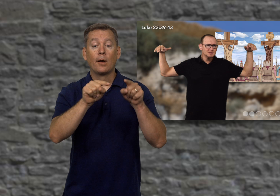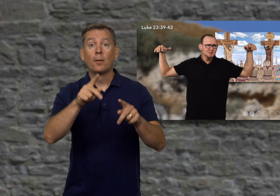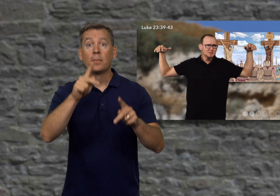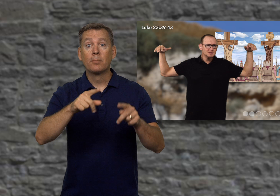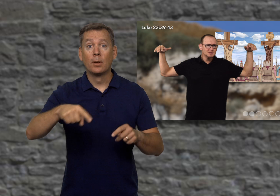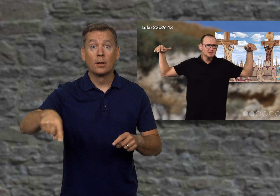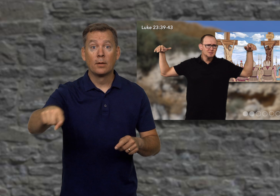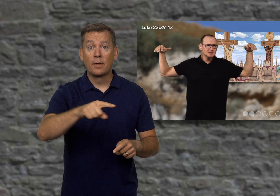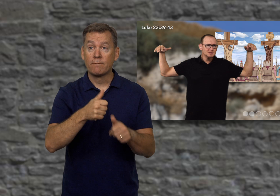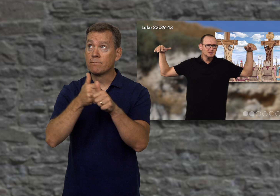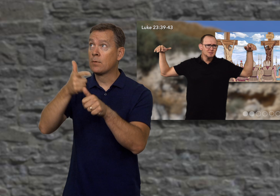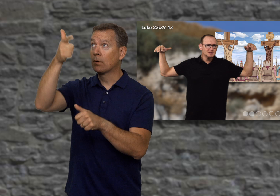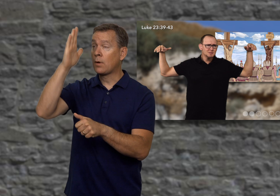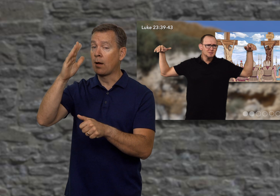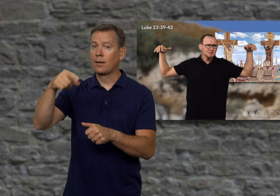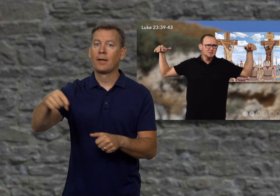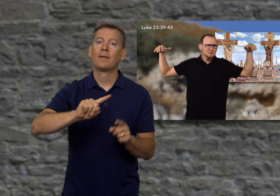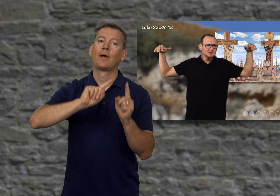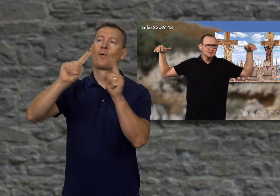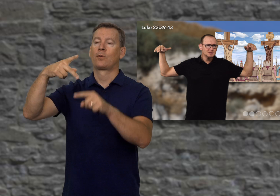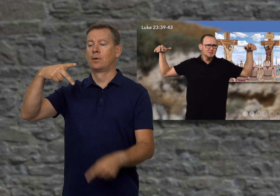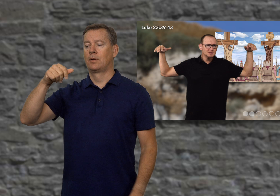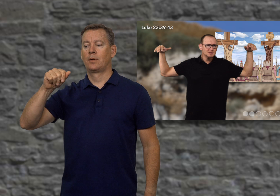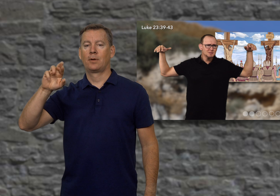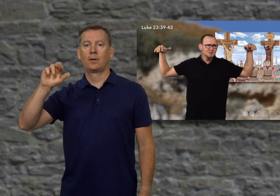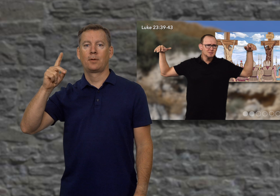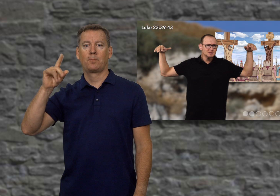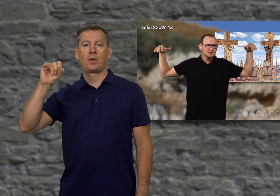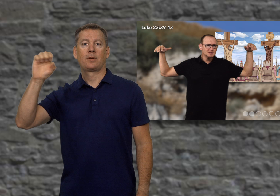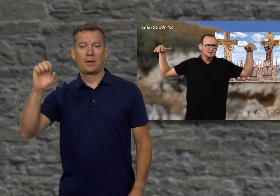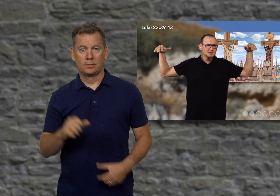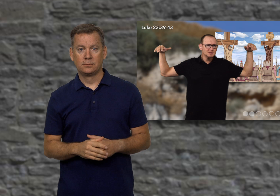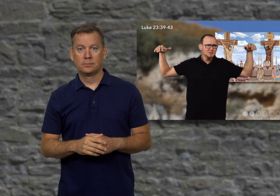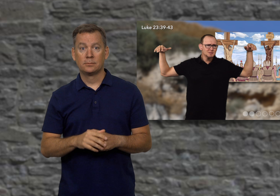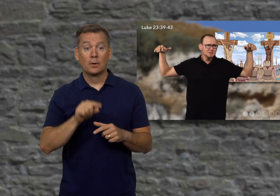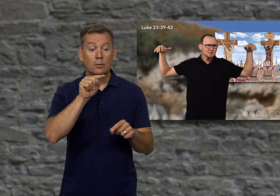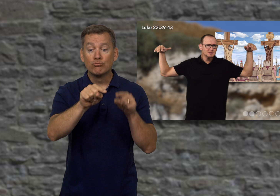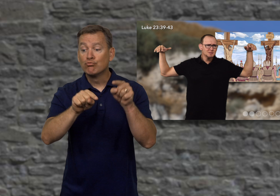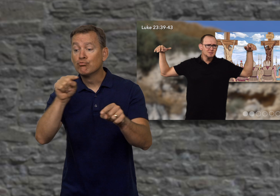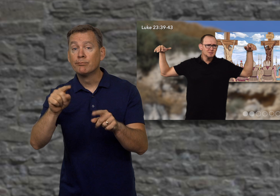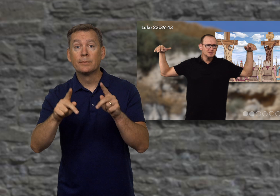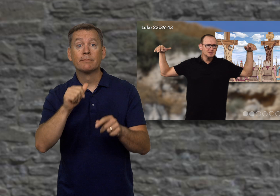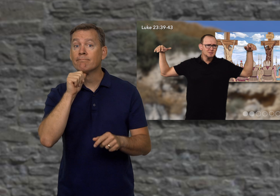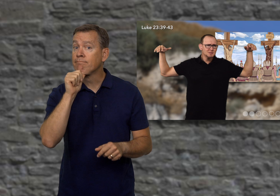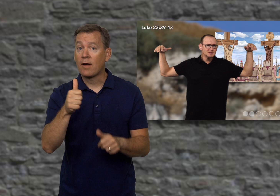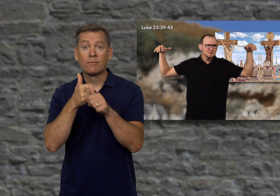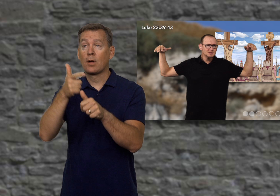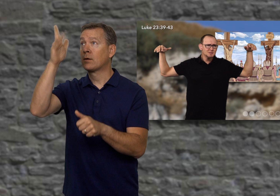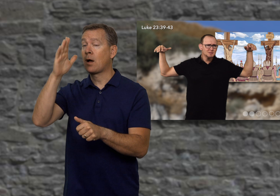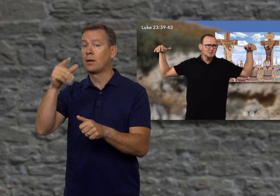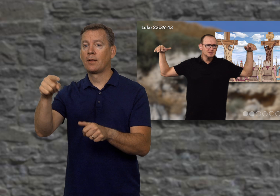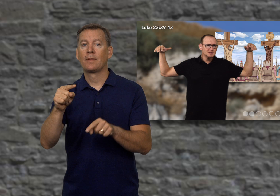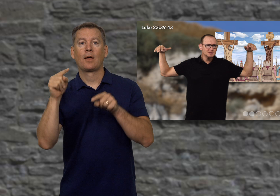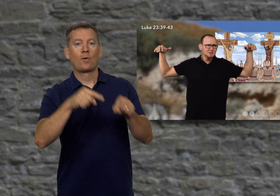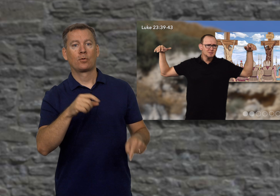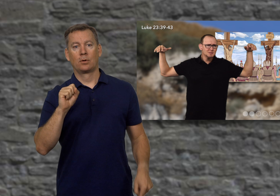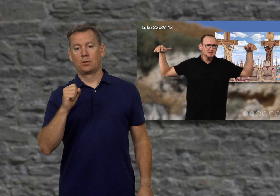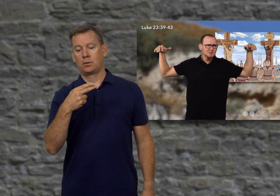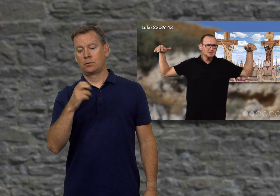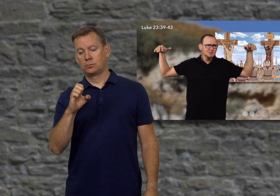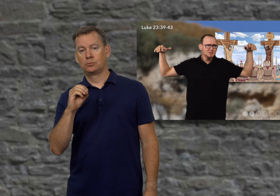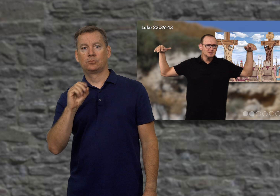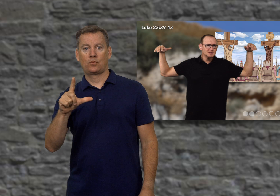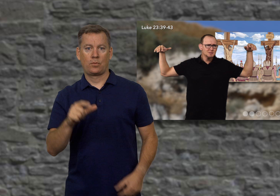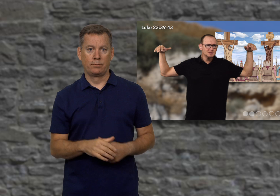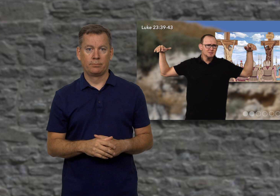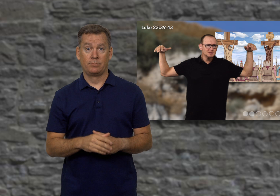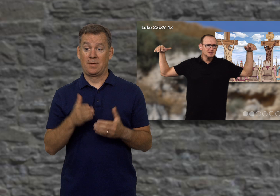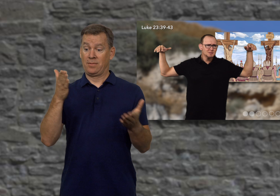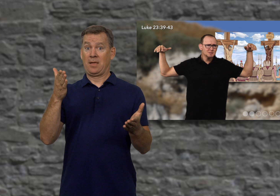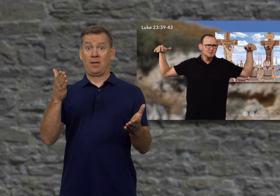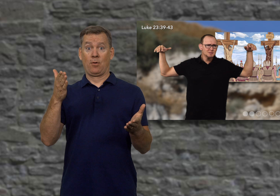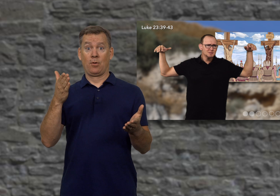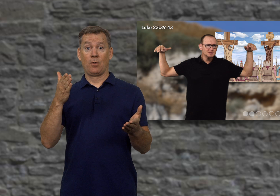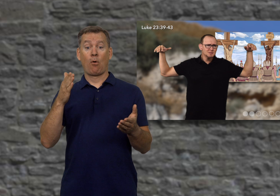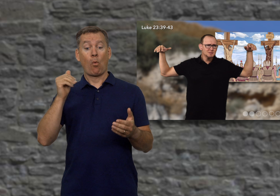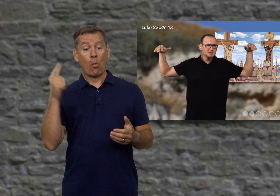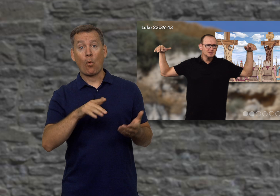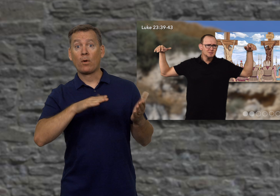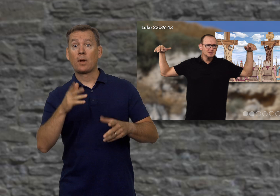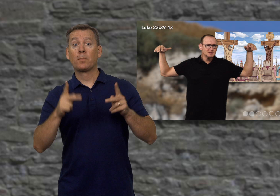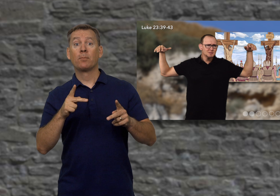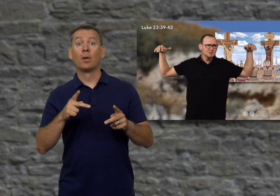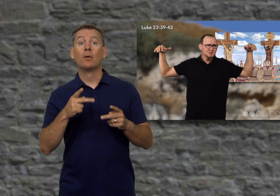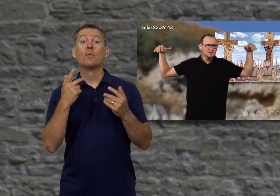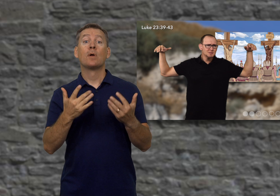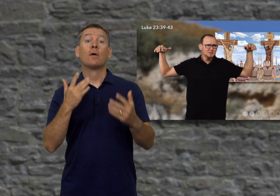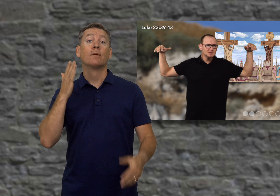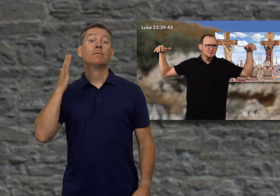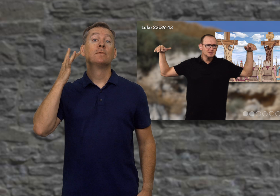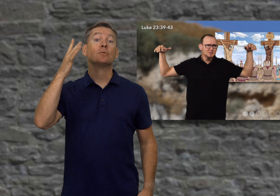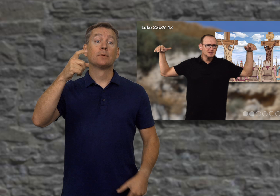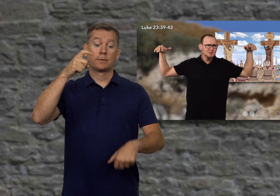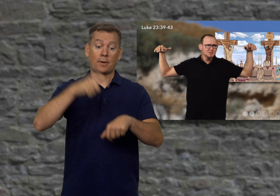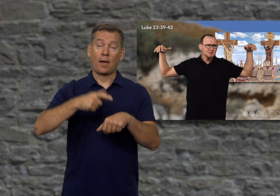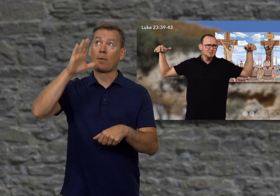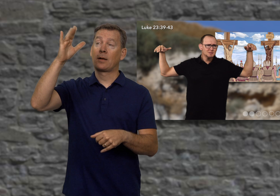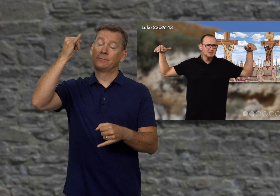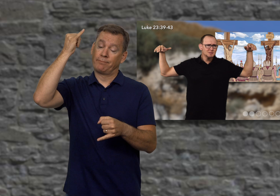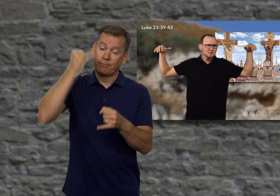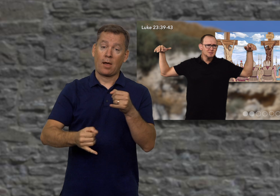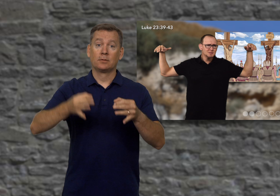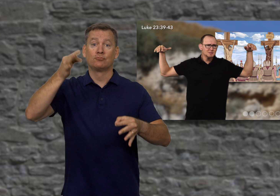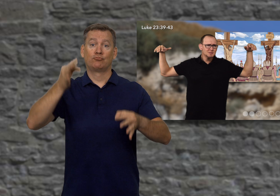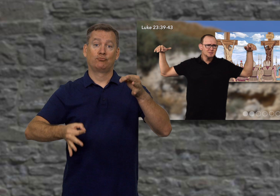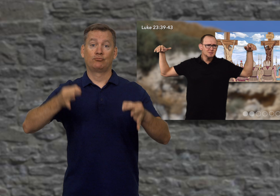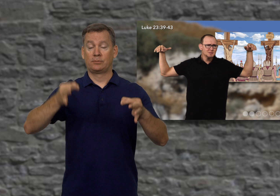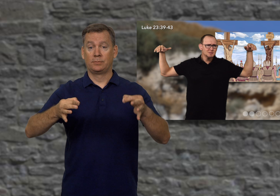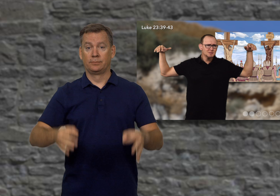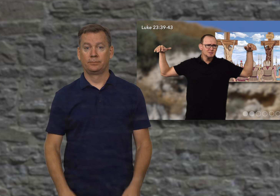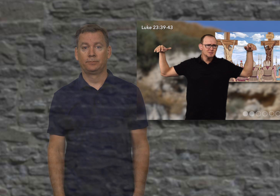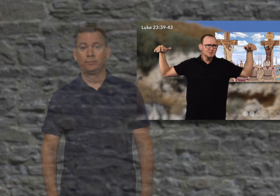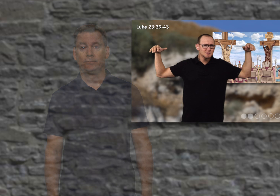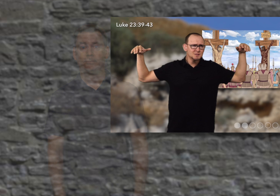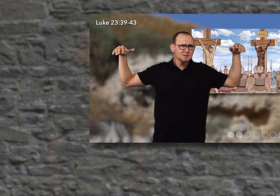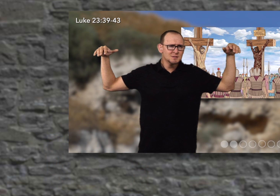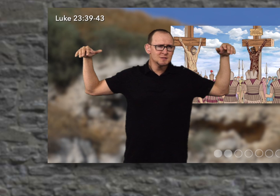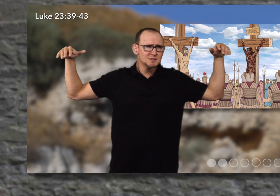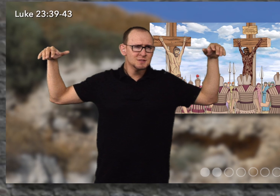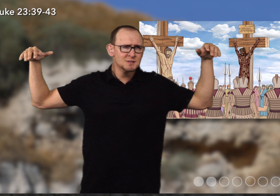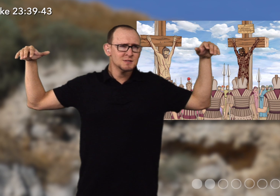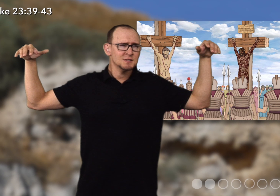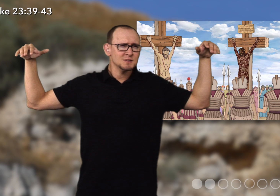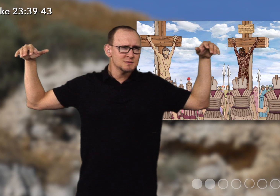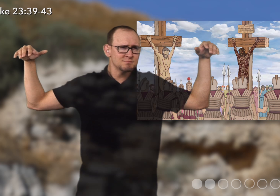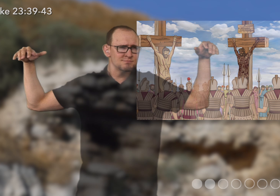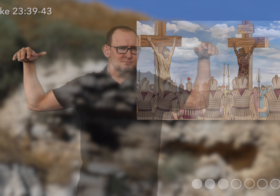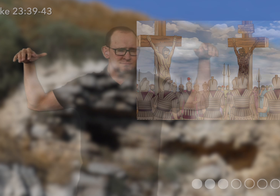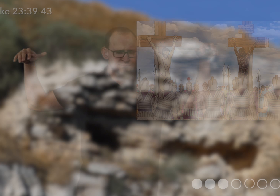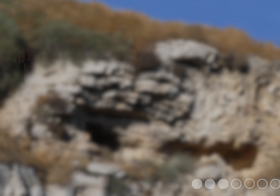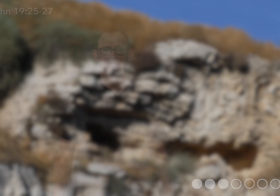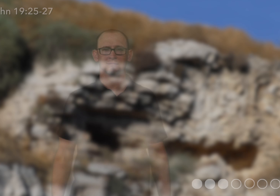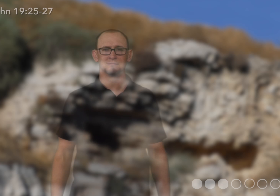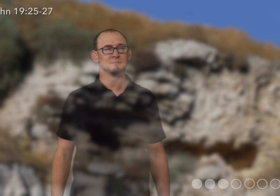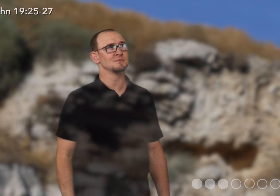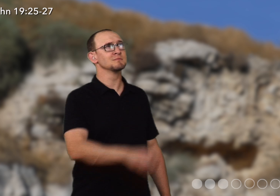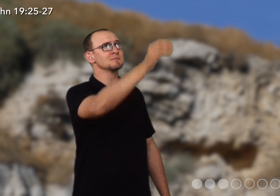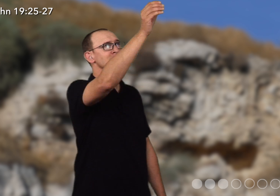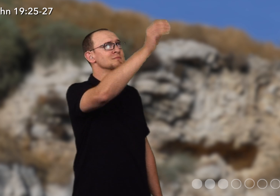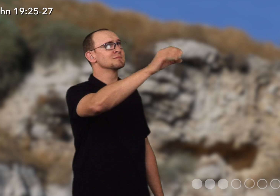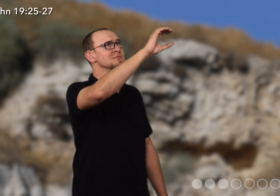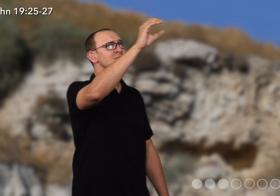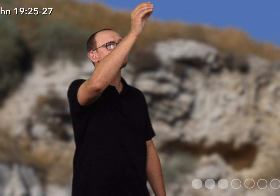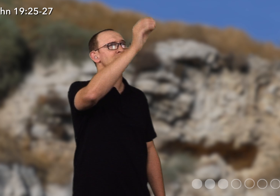And Jesus said to him, “Truly I tell you, today you will be with Me in Paradise.”